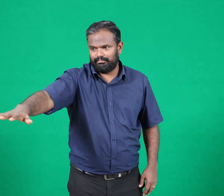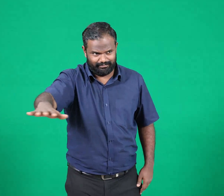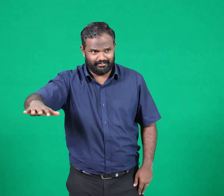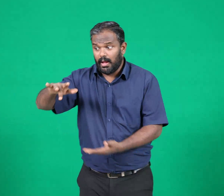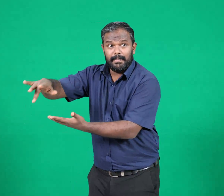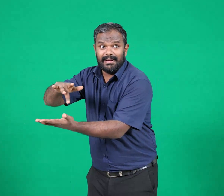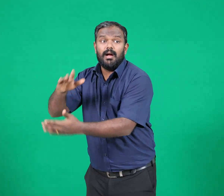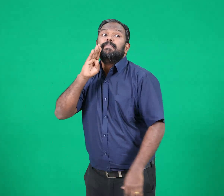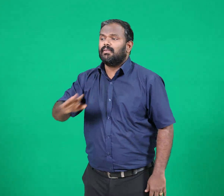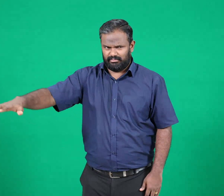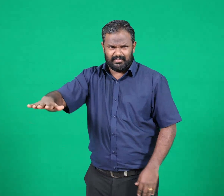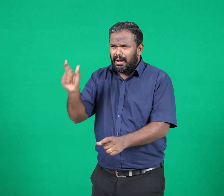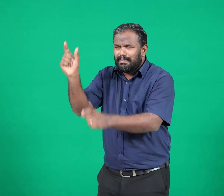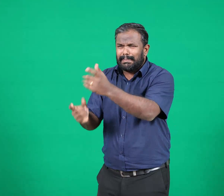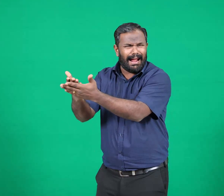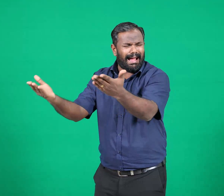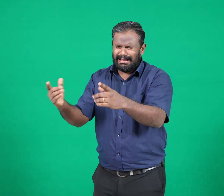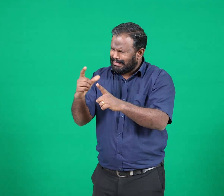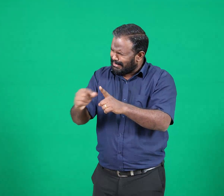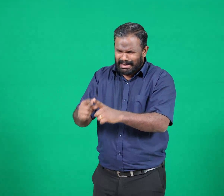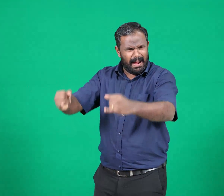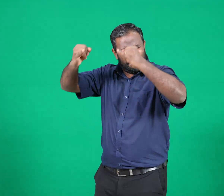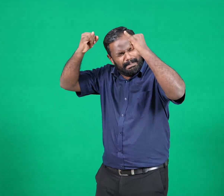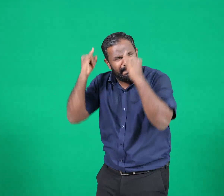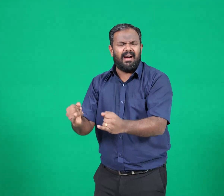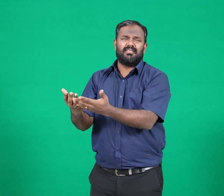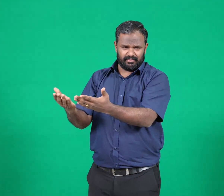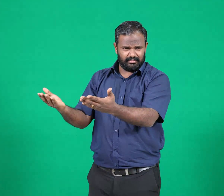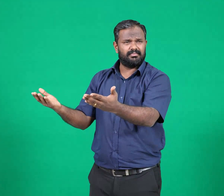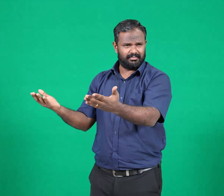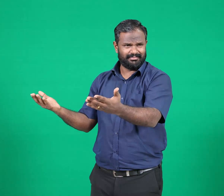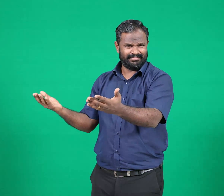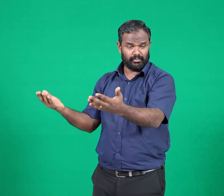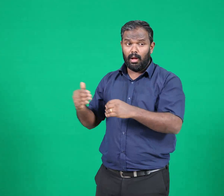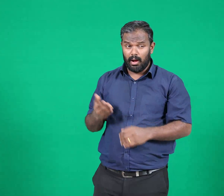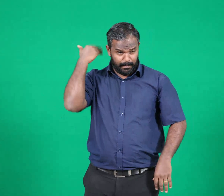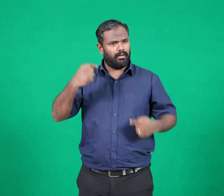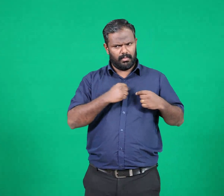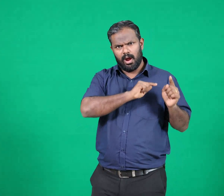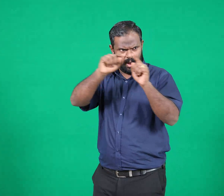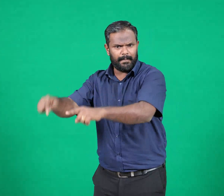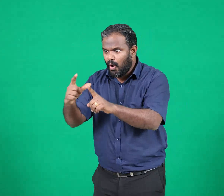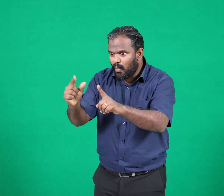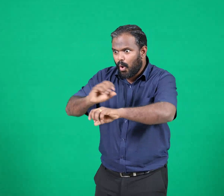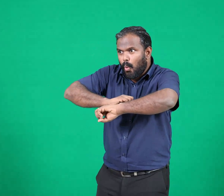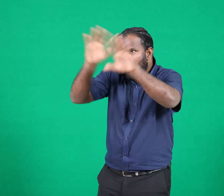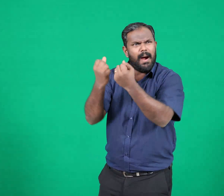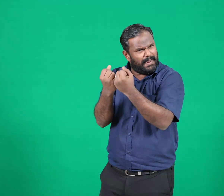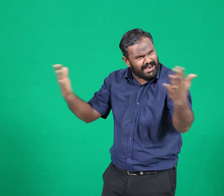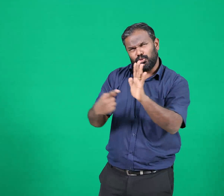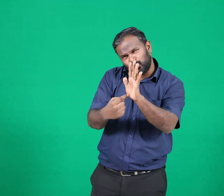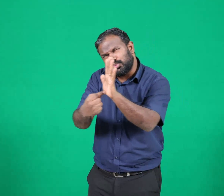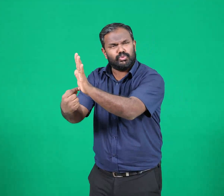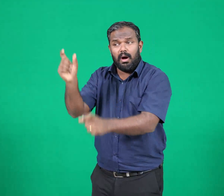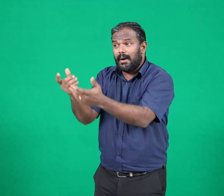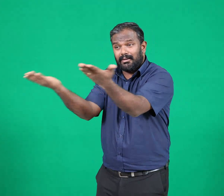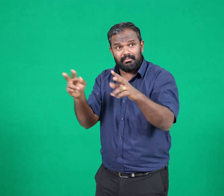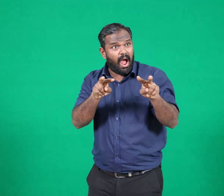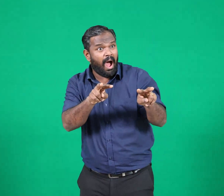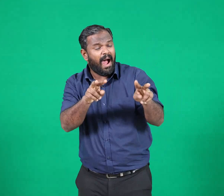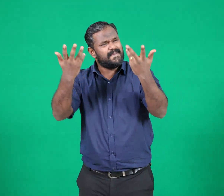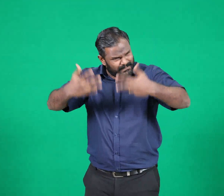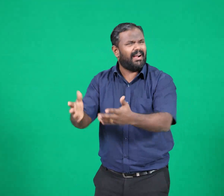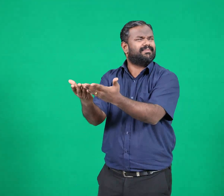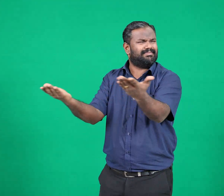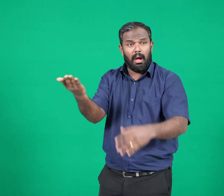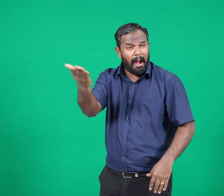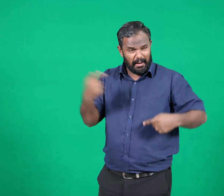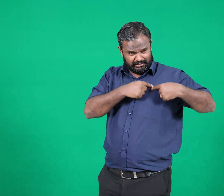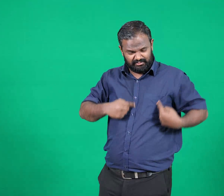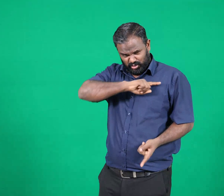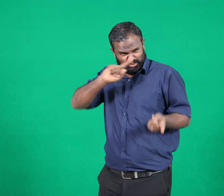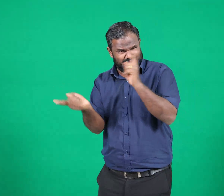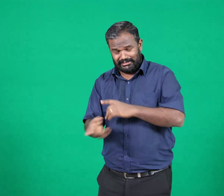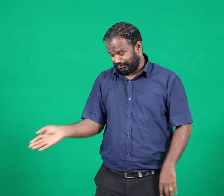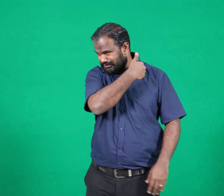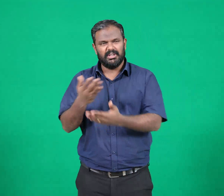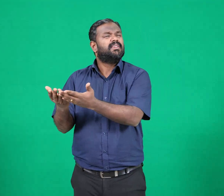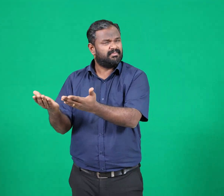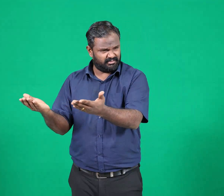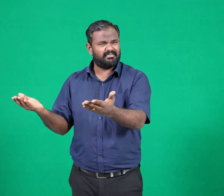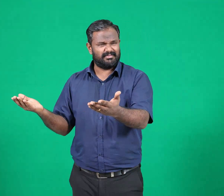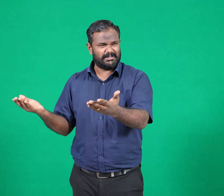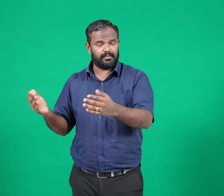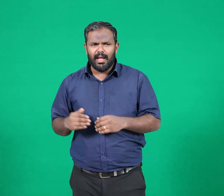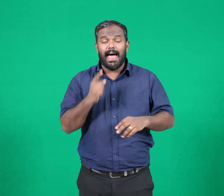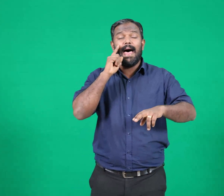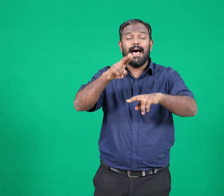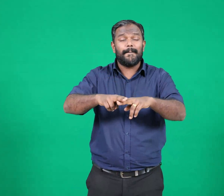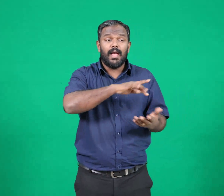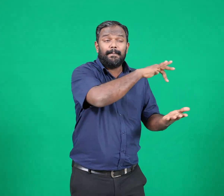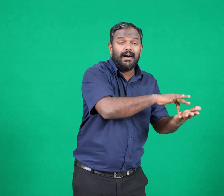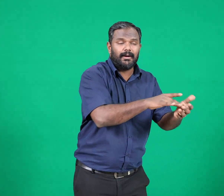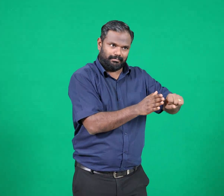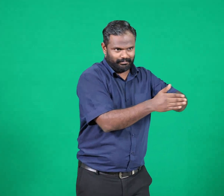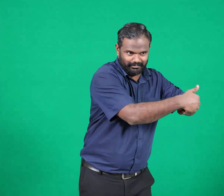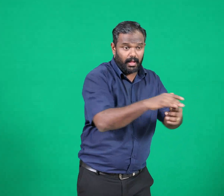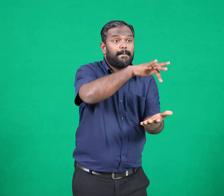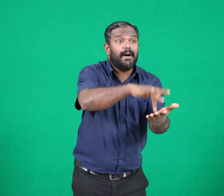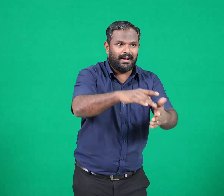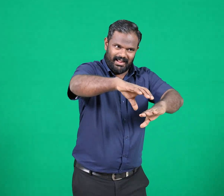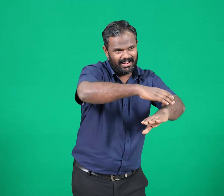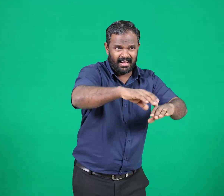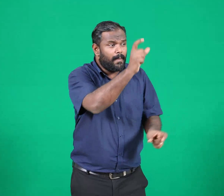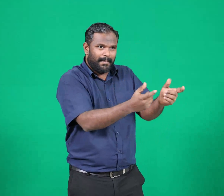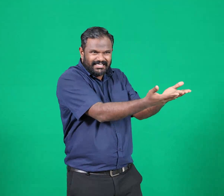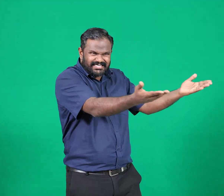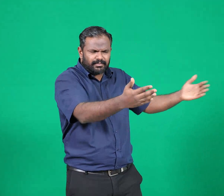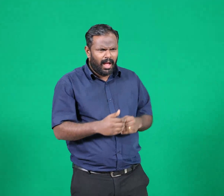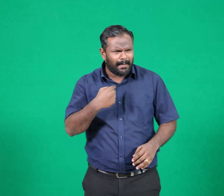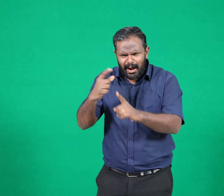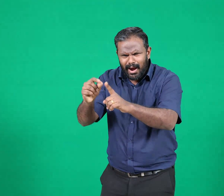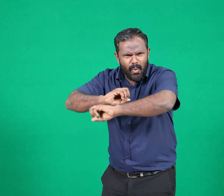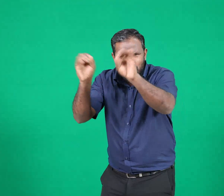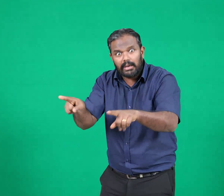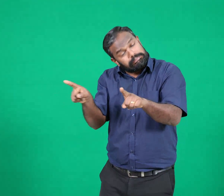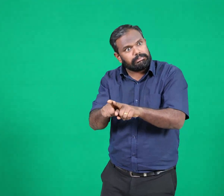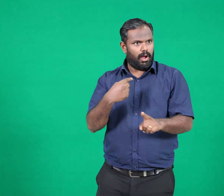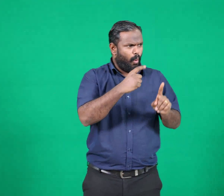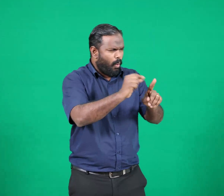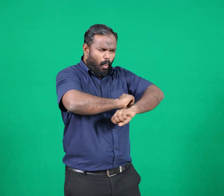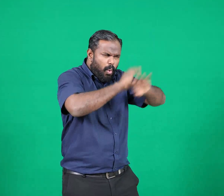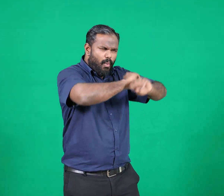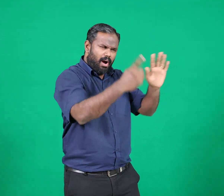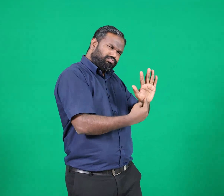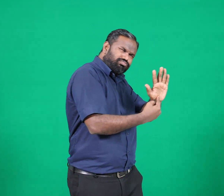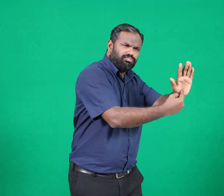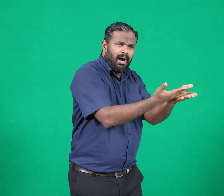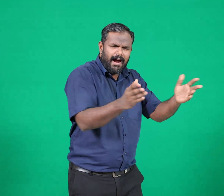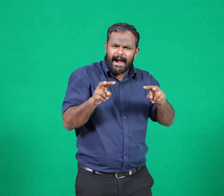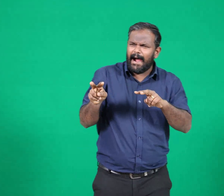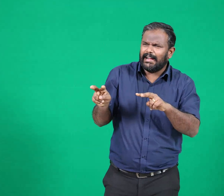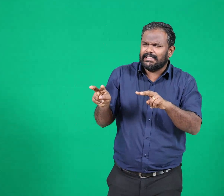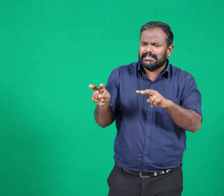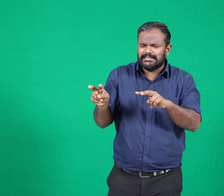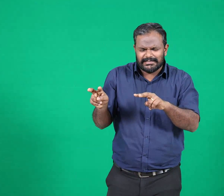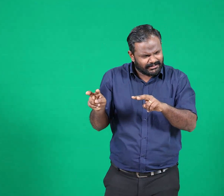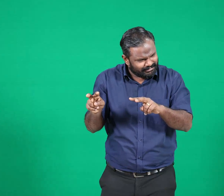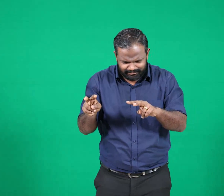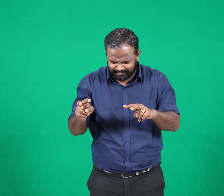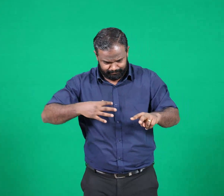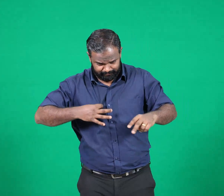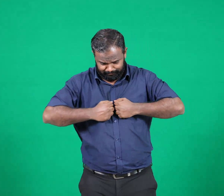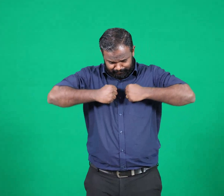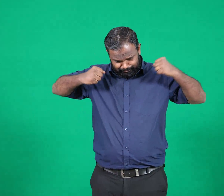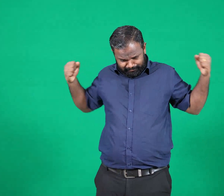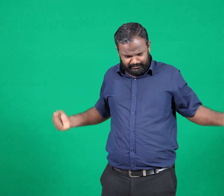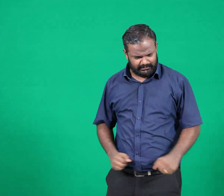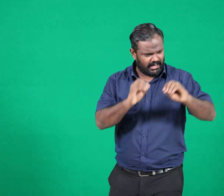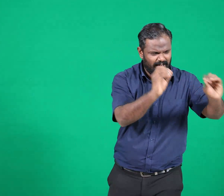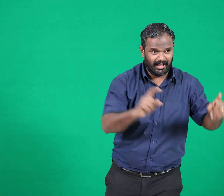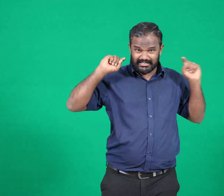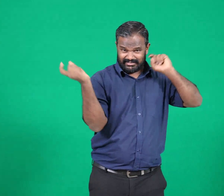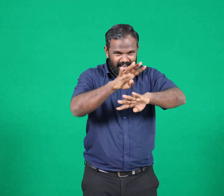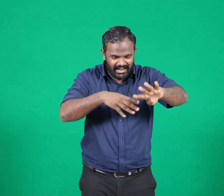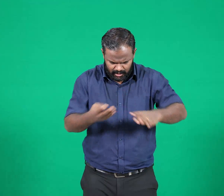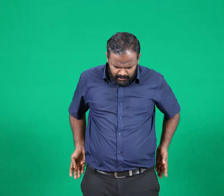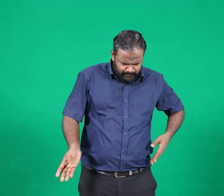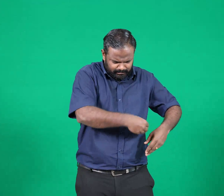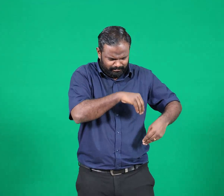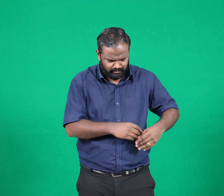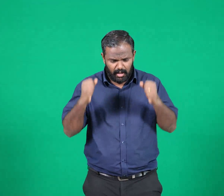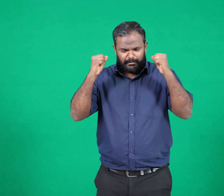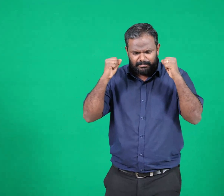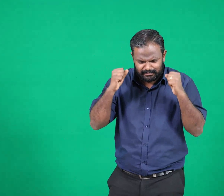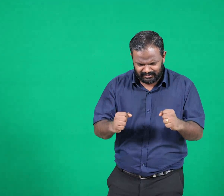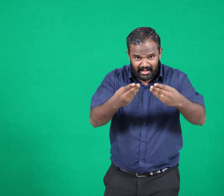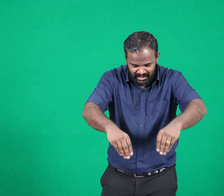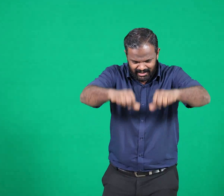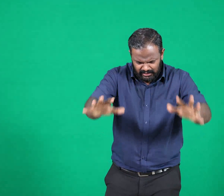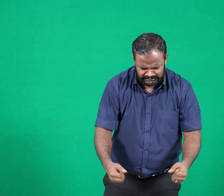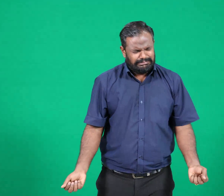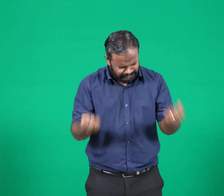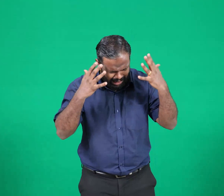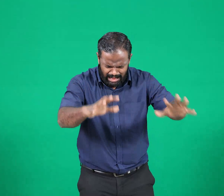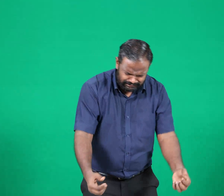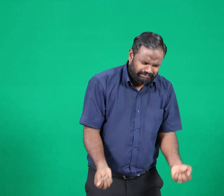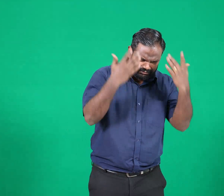For if the miracles that were performed in you had been performed in Tyre and Sidon, they would have repented long ago, sitting in sackcloth and ashes.